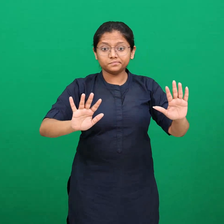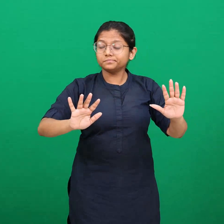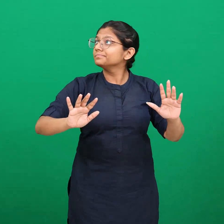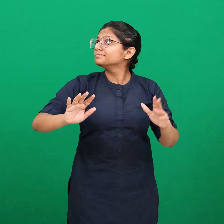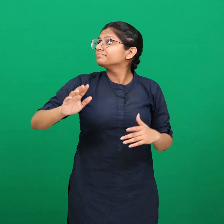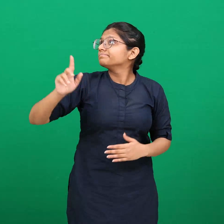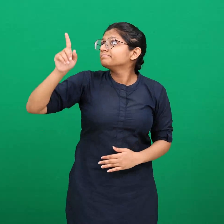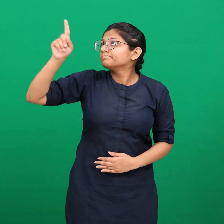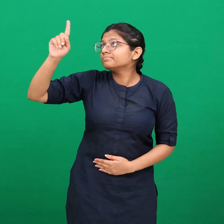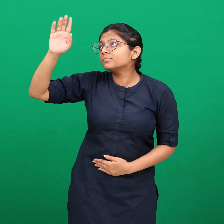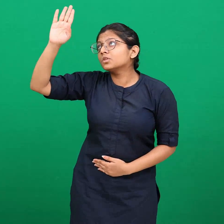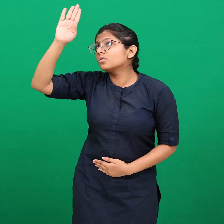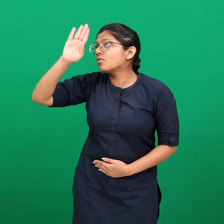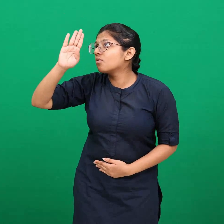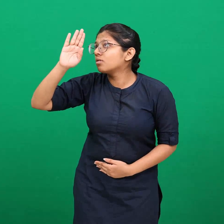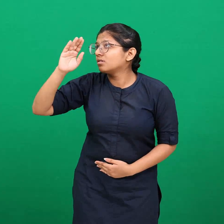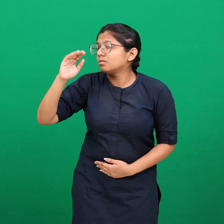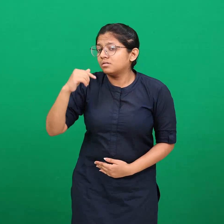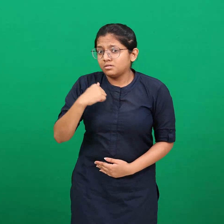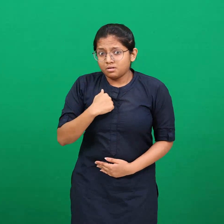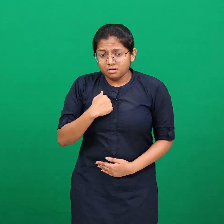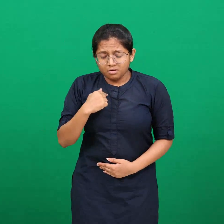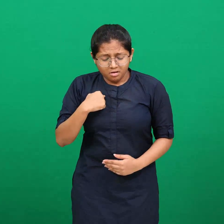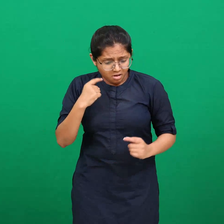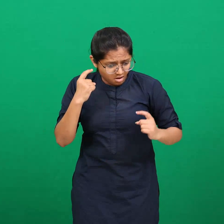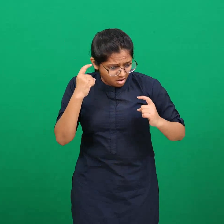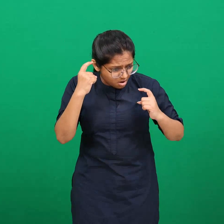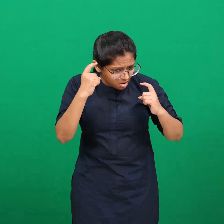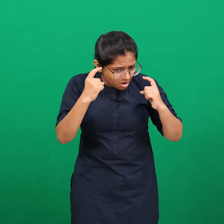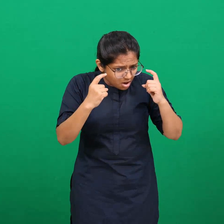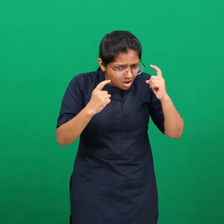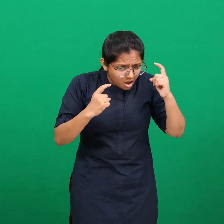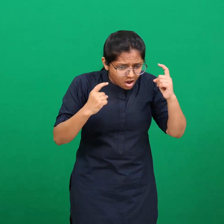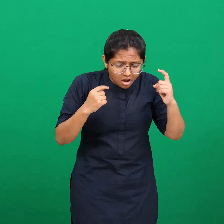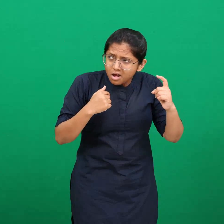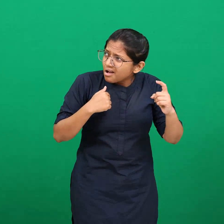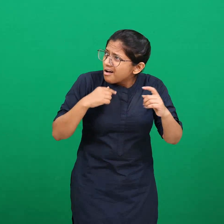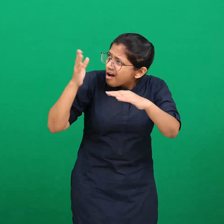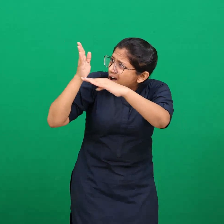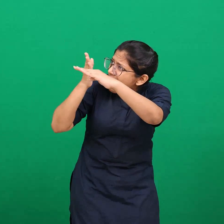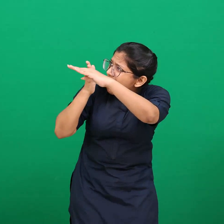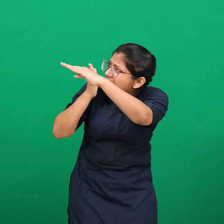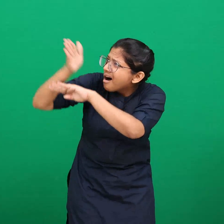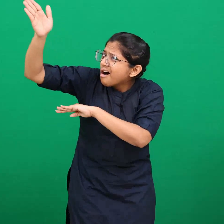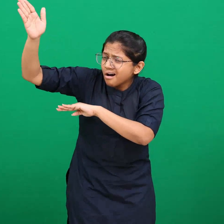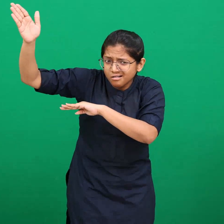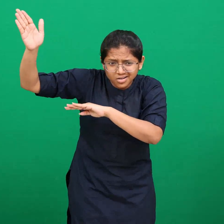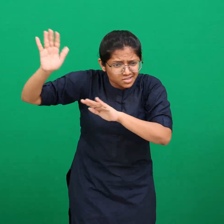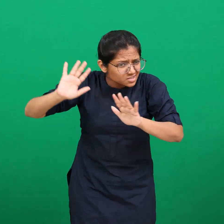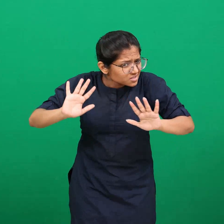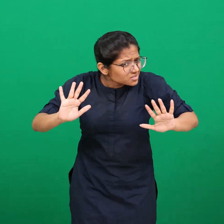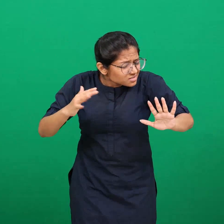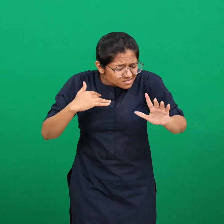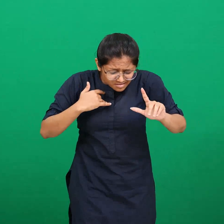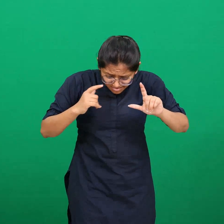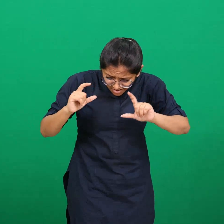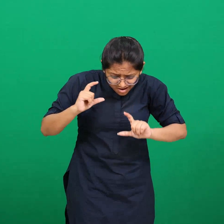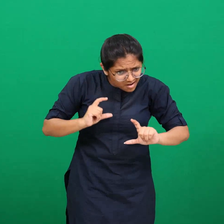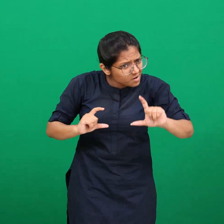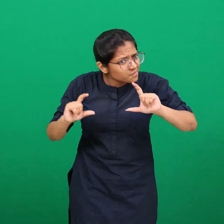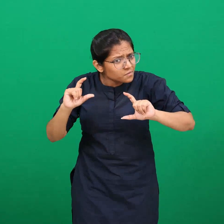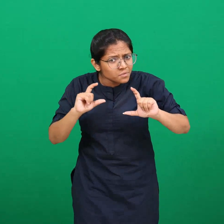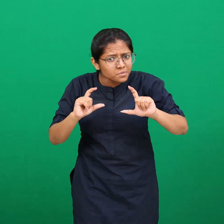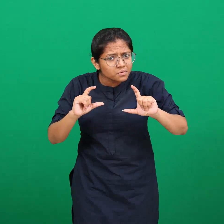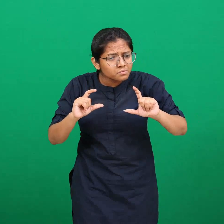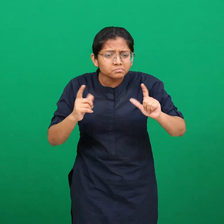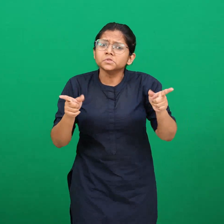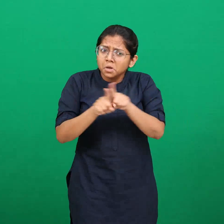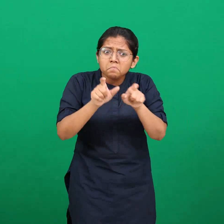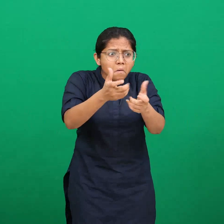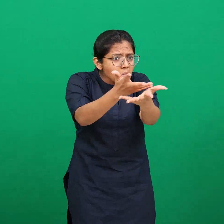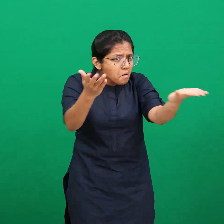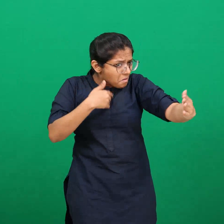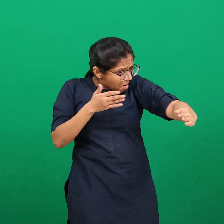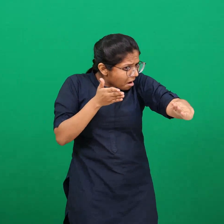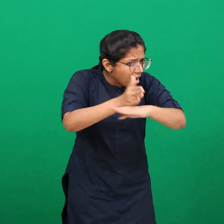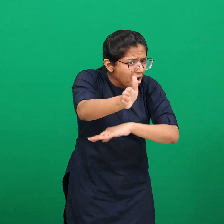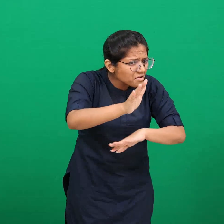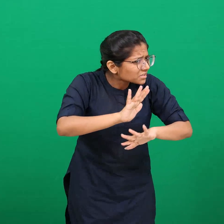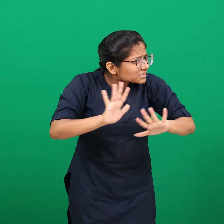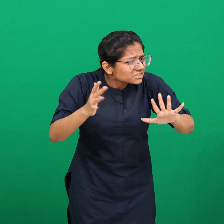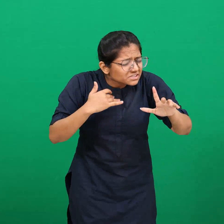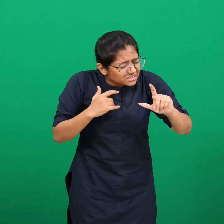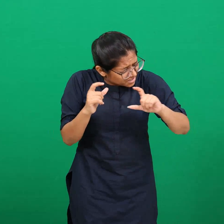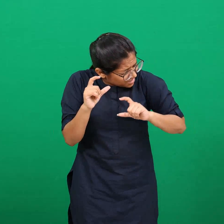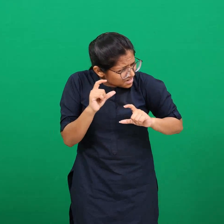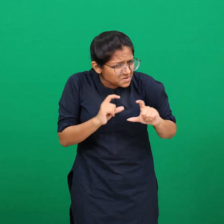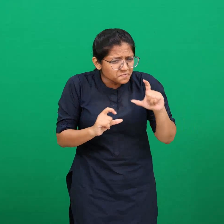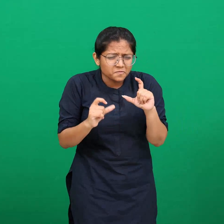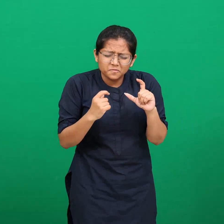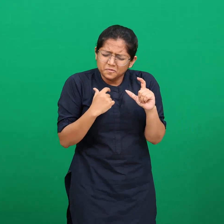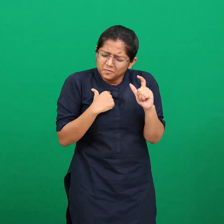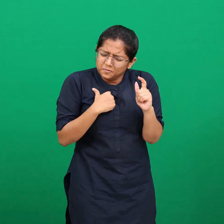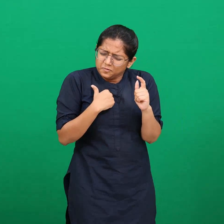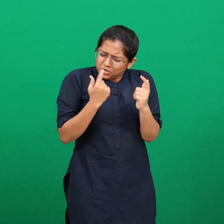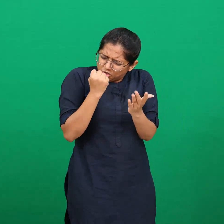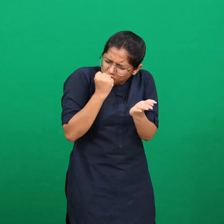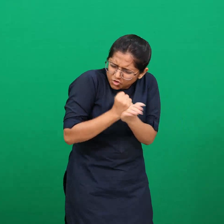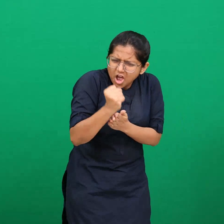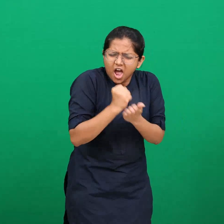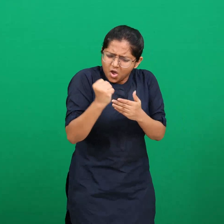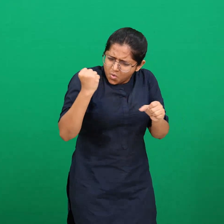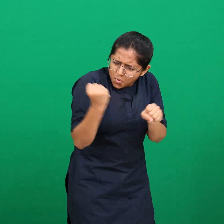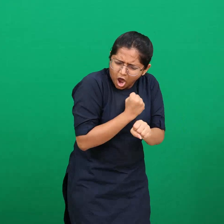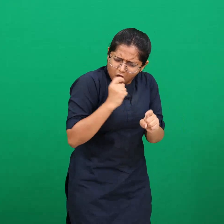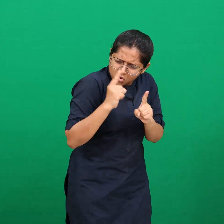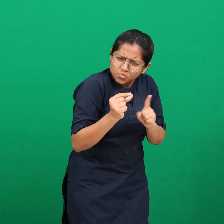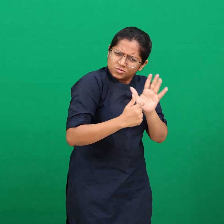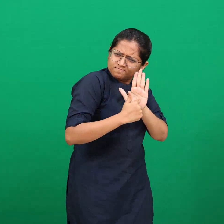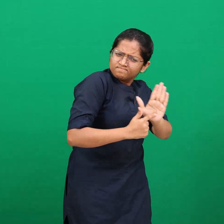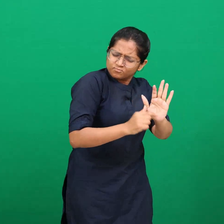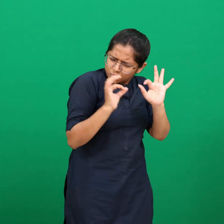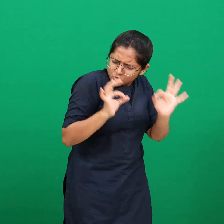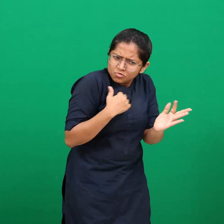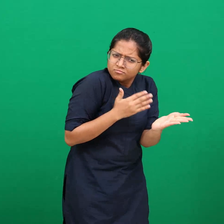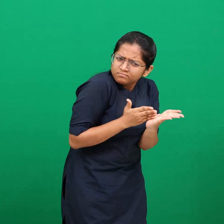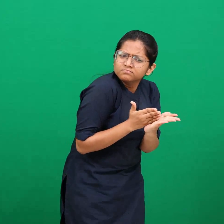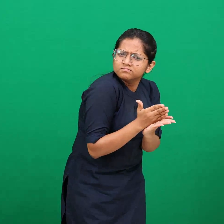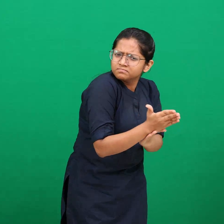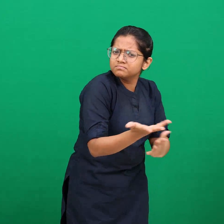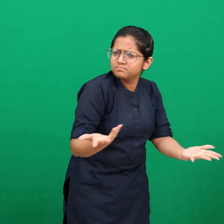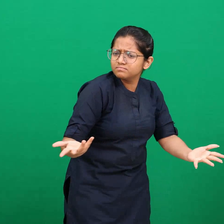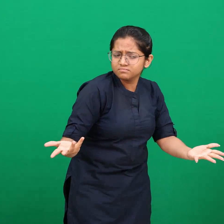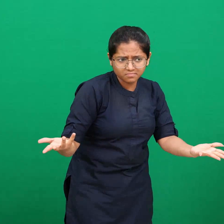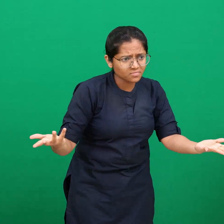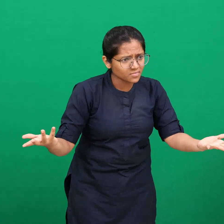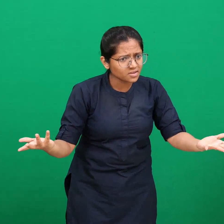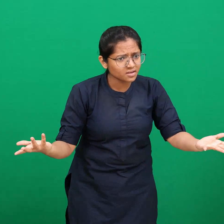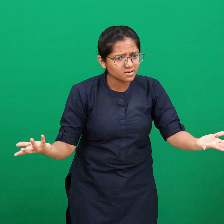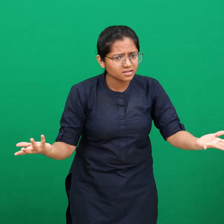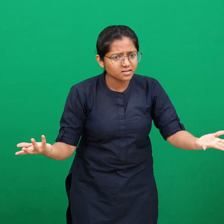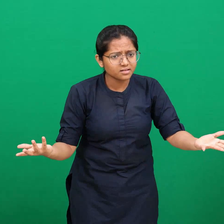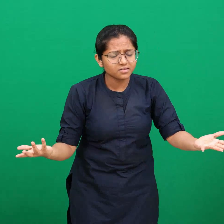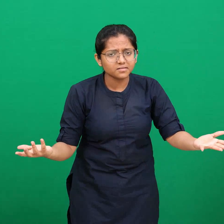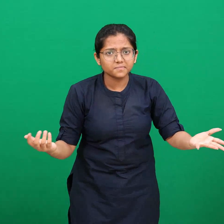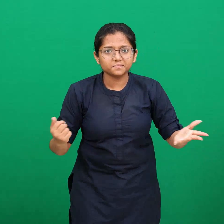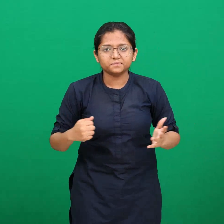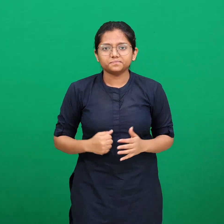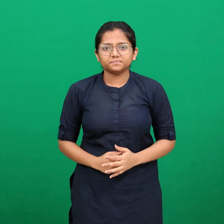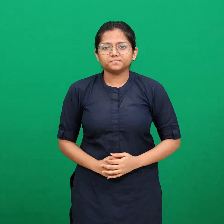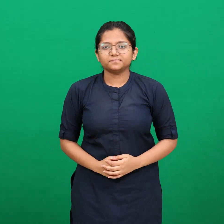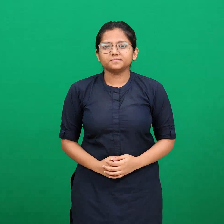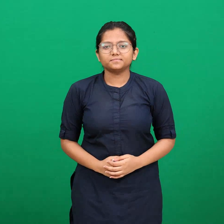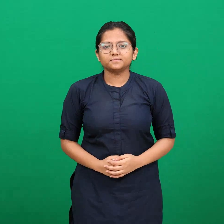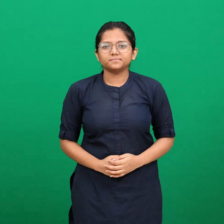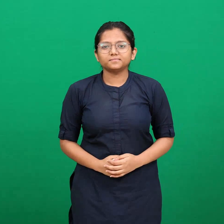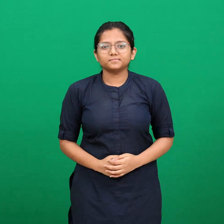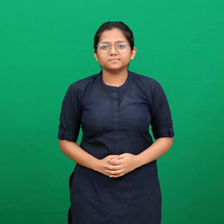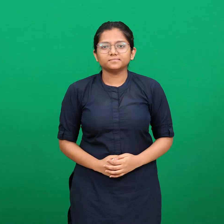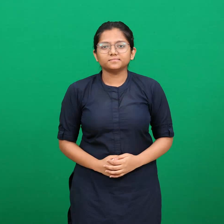In this hope, I strive always to maintain a clear conscience before God and man.